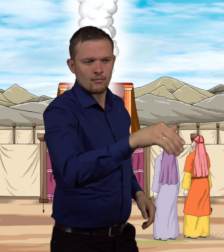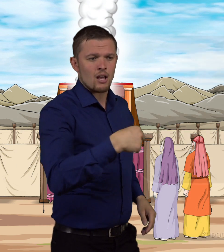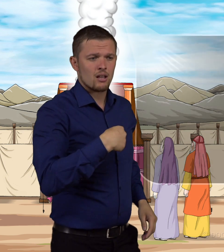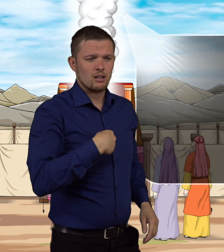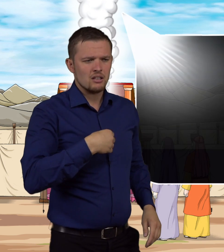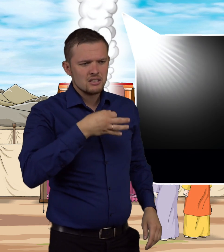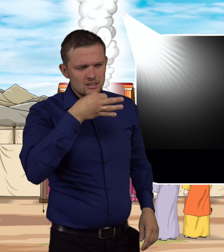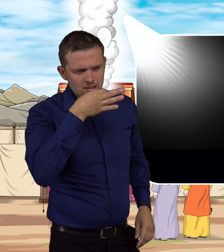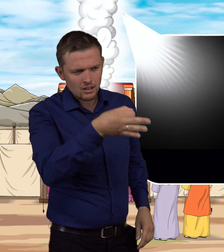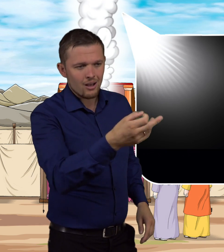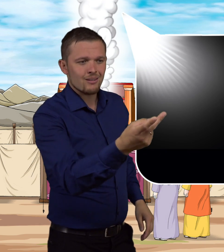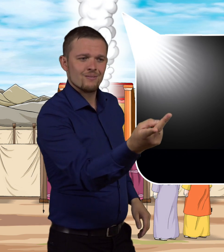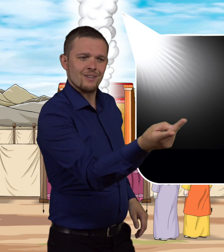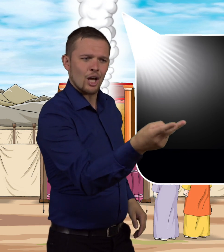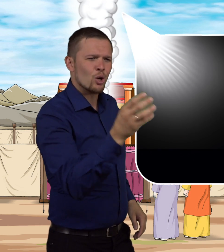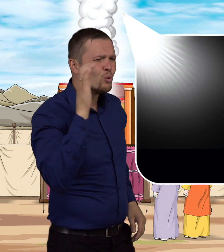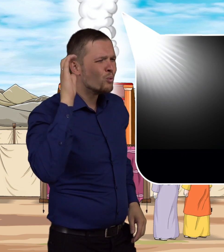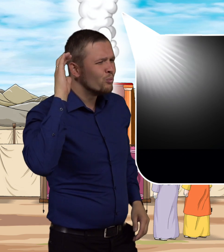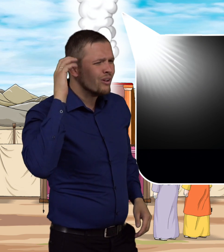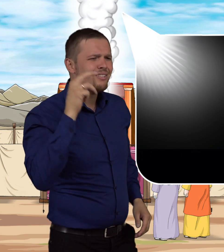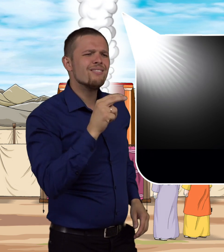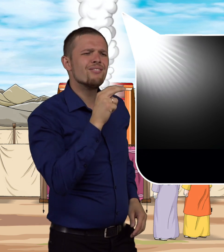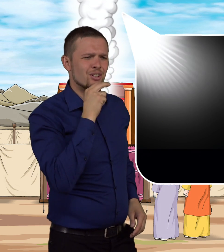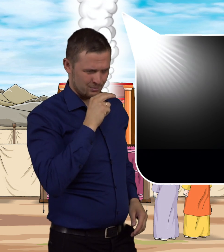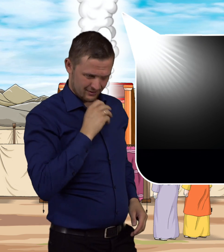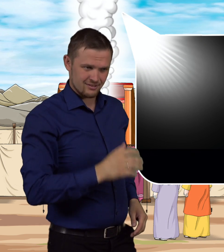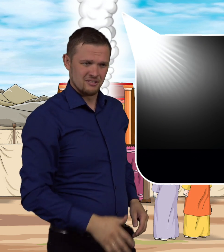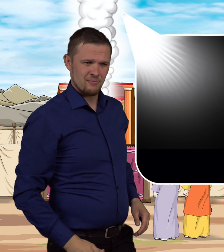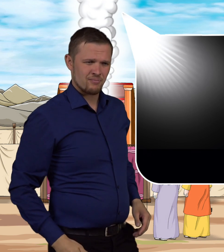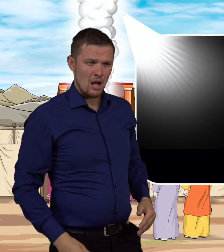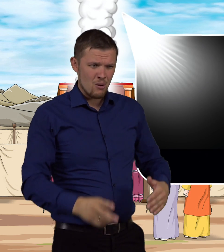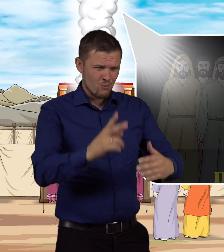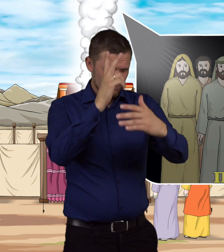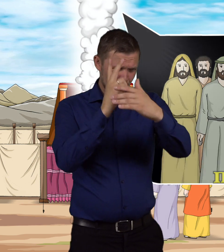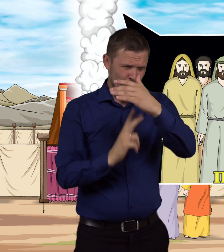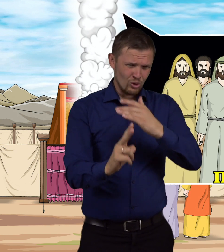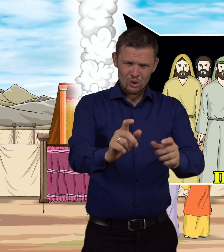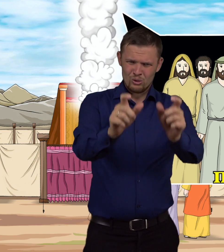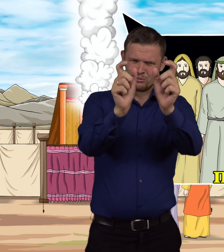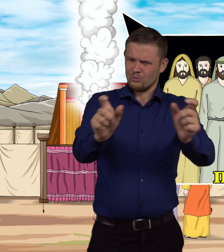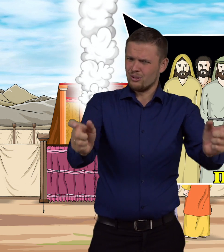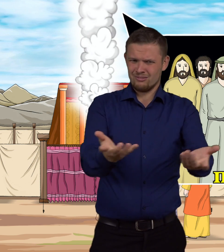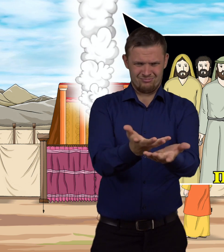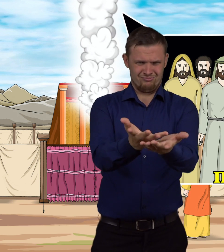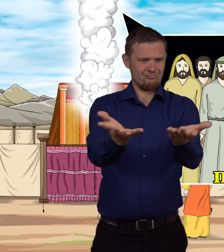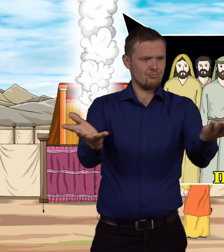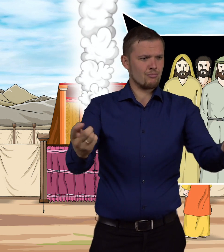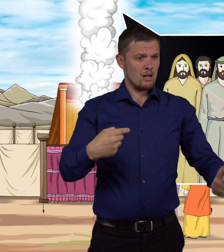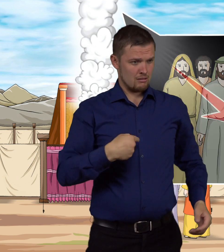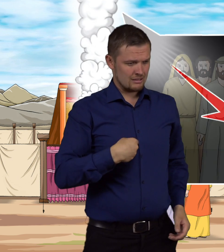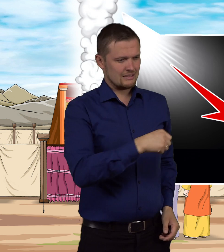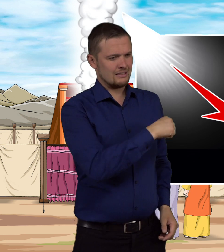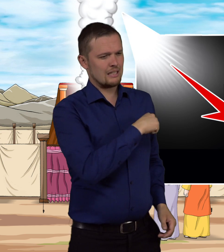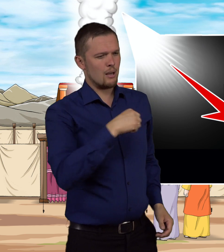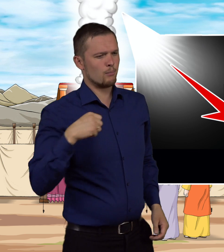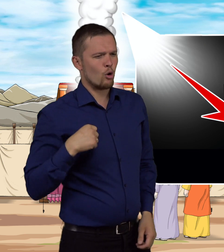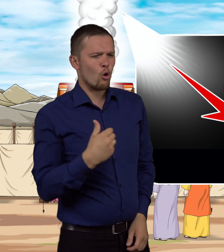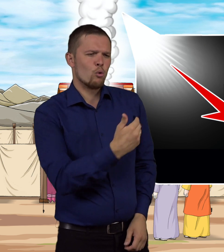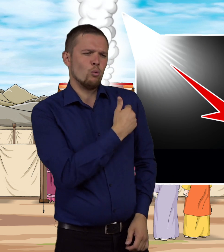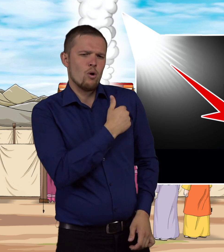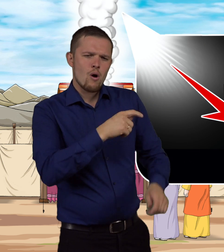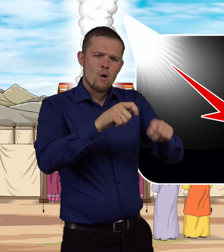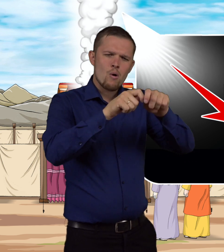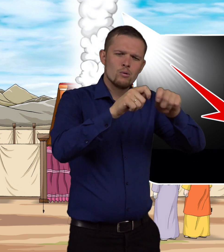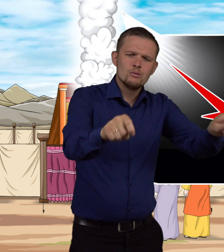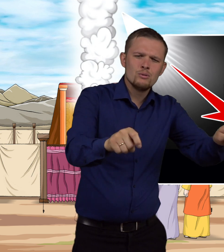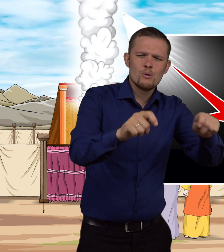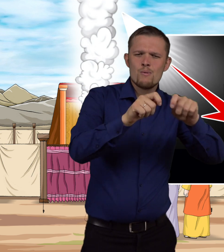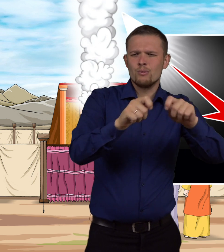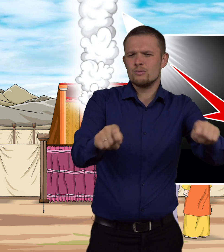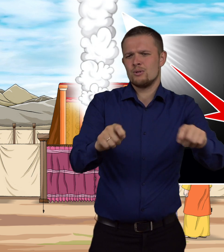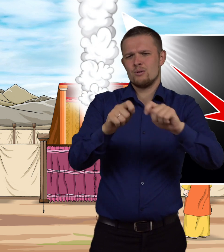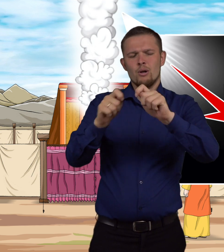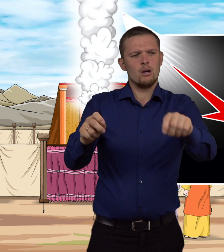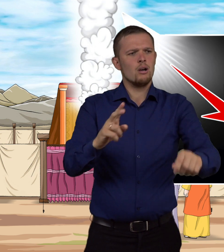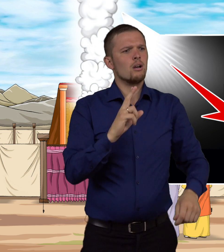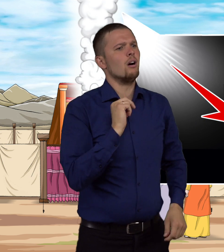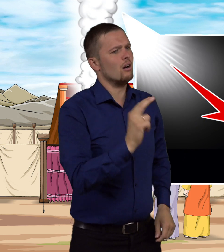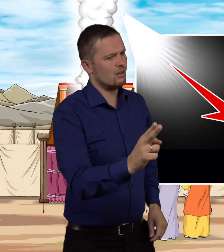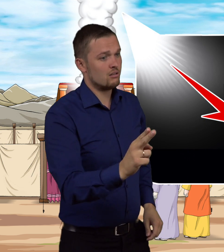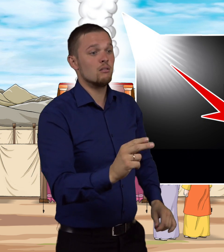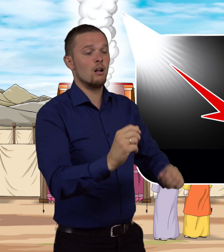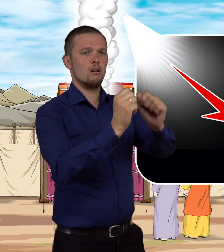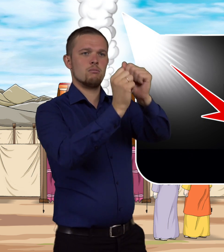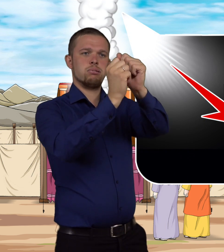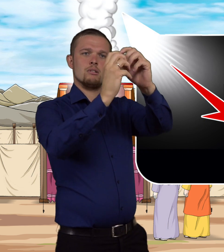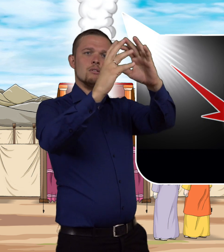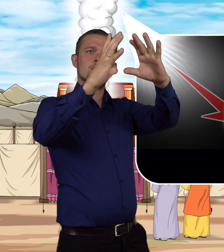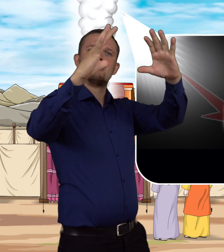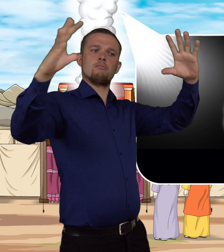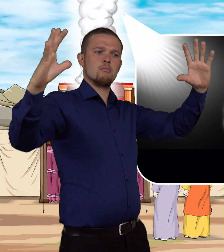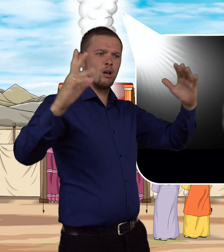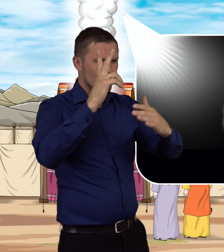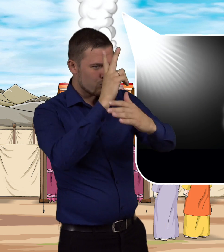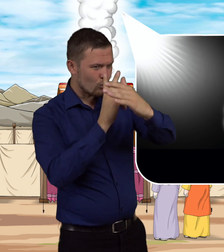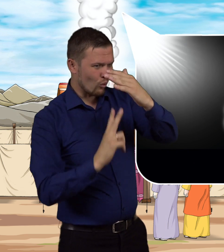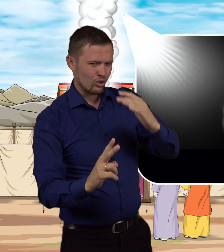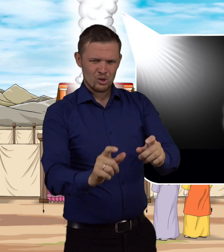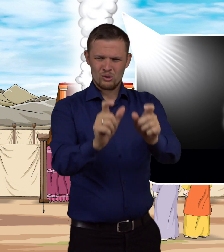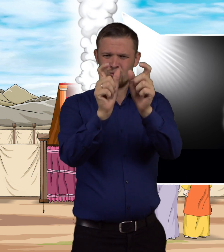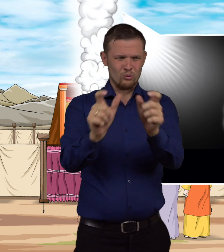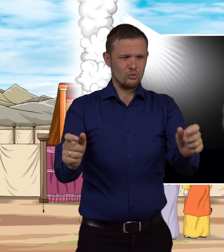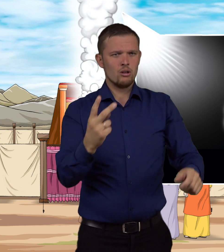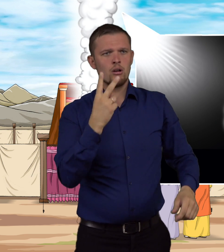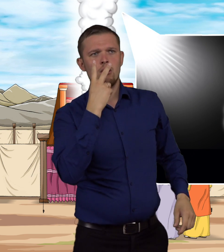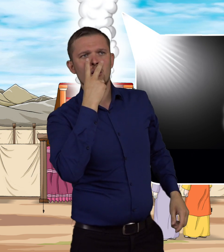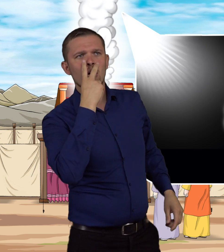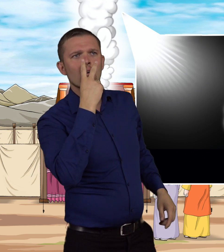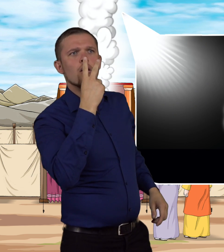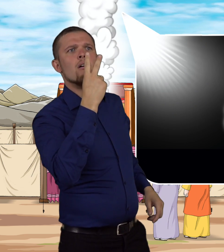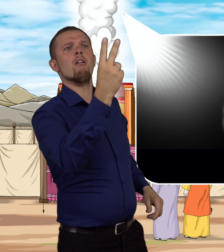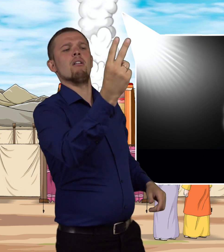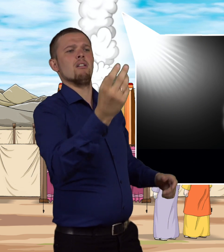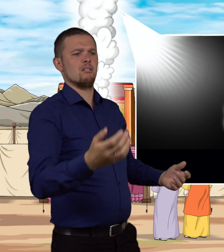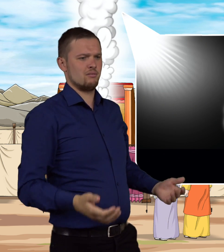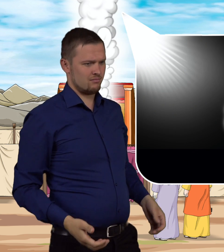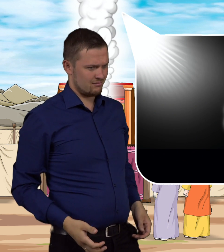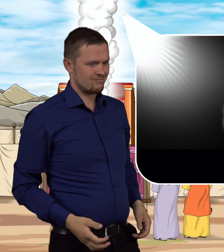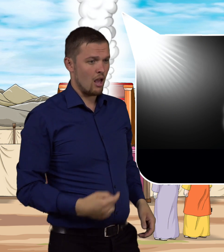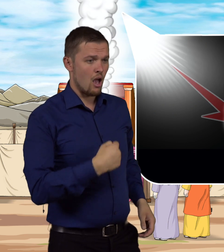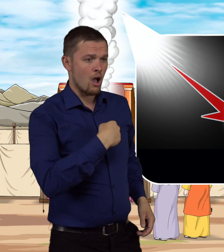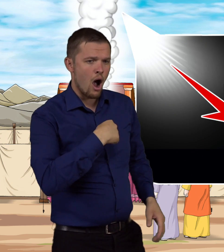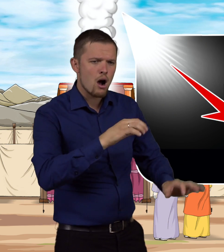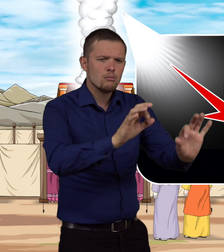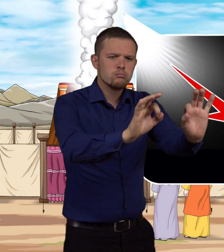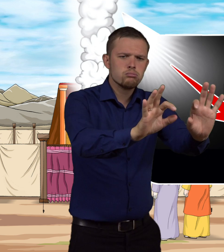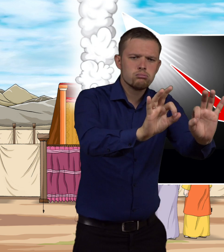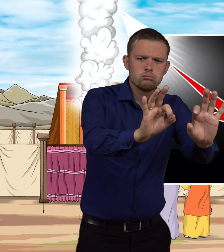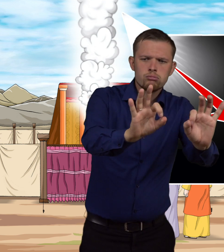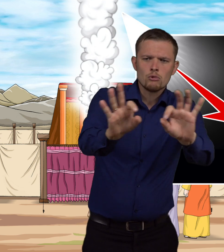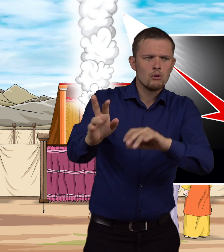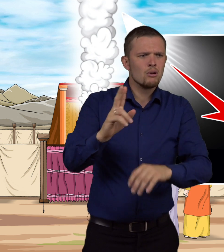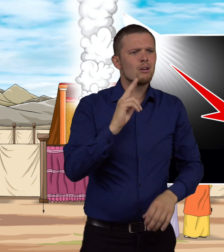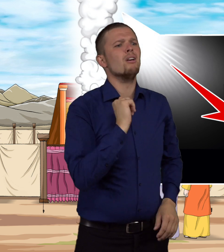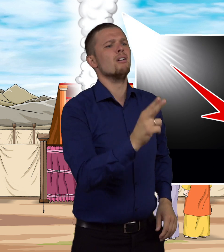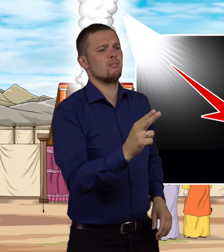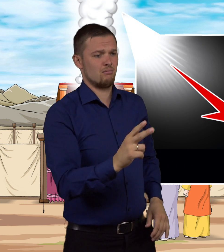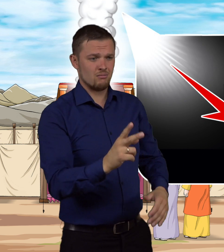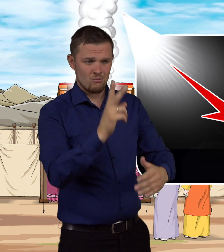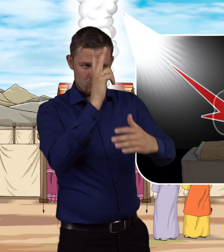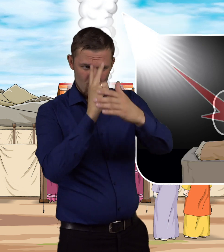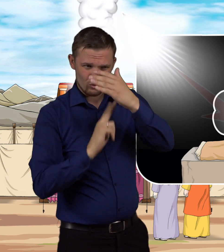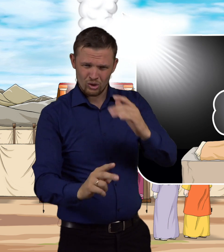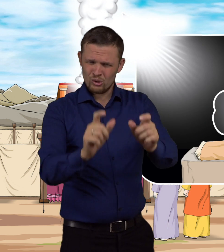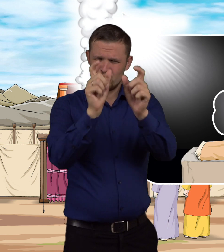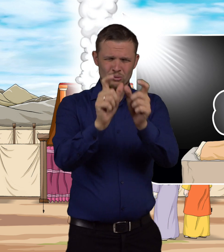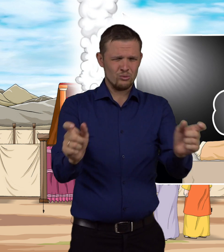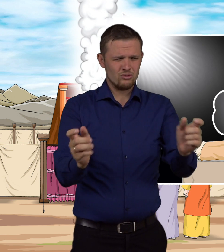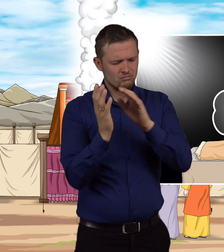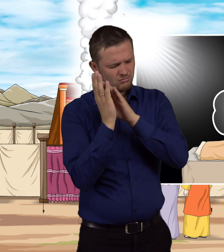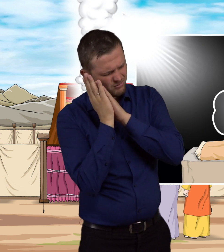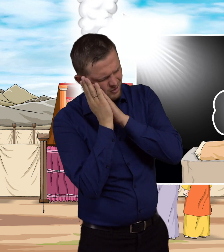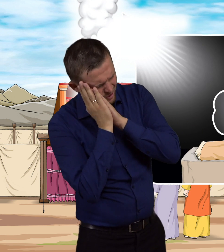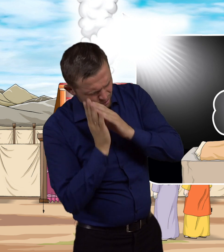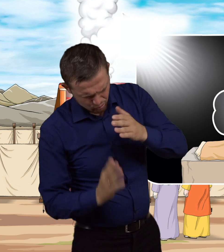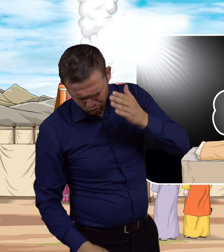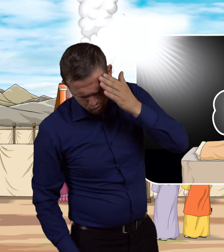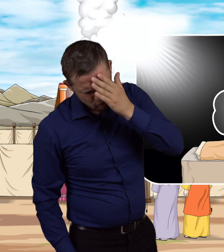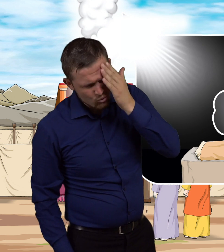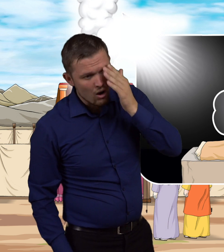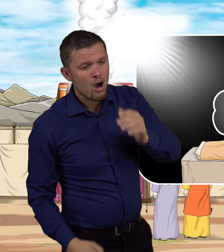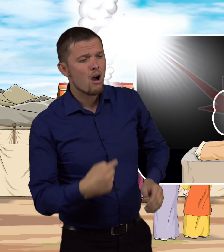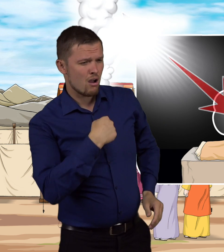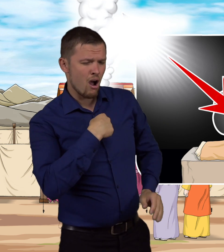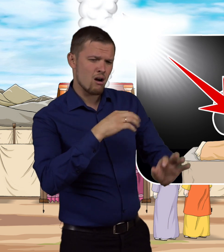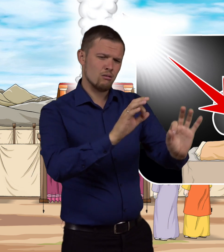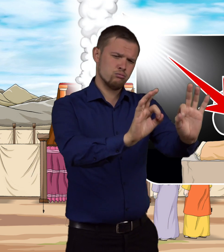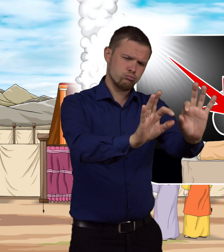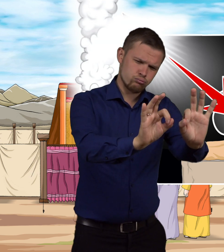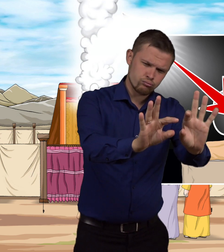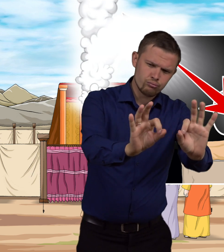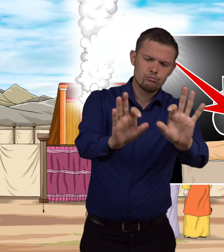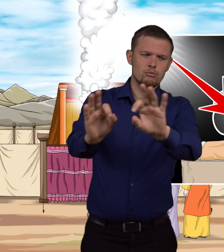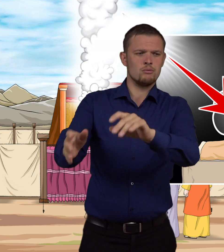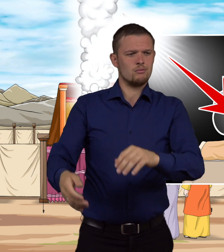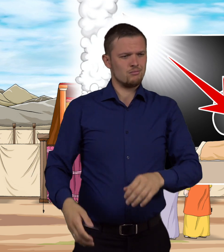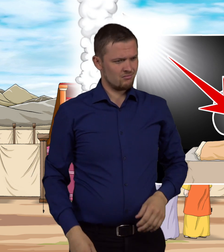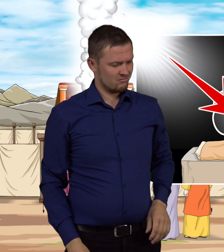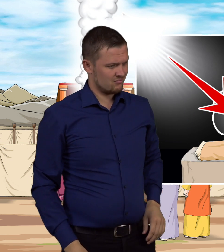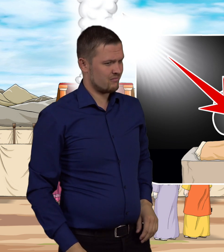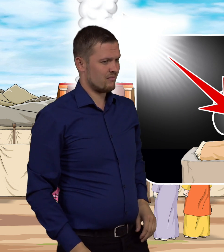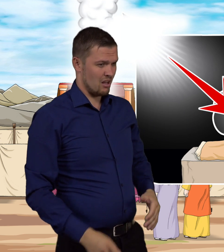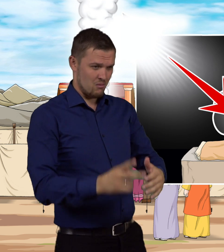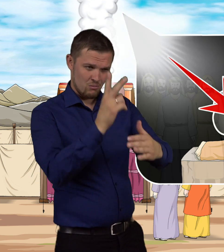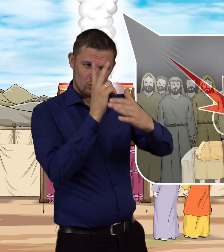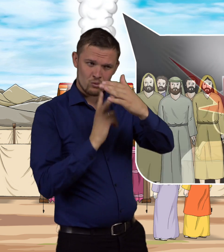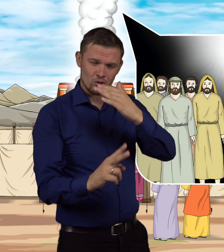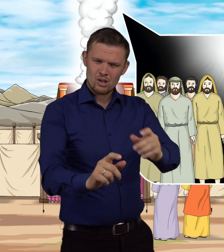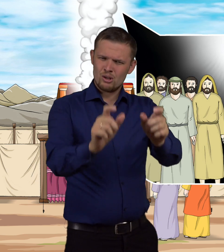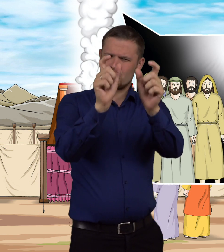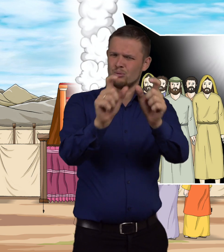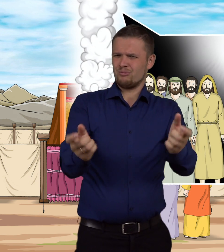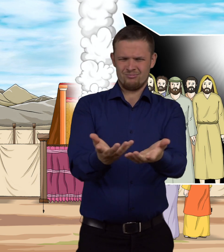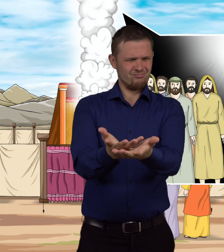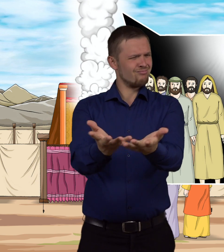When both of them had stepped forward, He said, “Hear now My words: If there is a prophet among you, I, the LORD, will reveal Myself to him in a vision; I will speak to him in a dream.